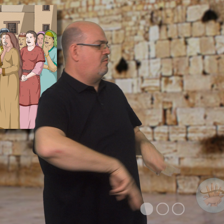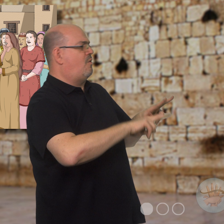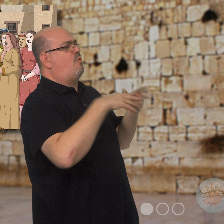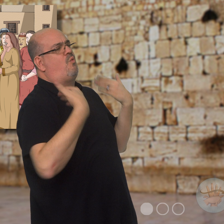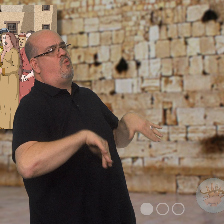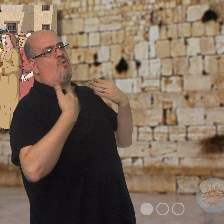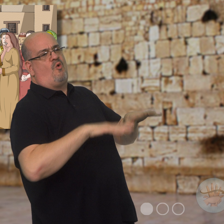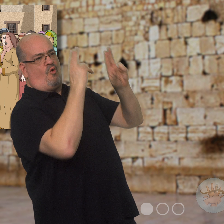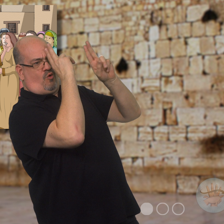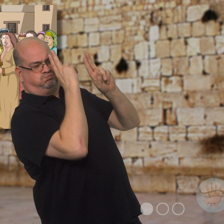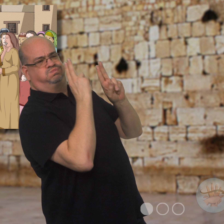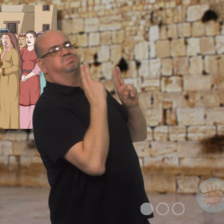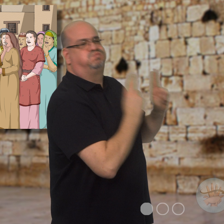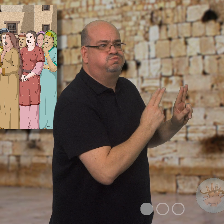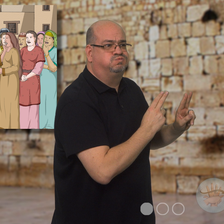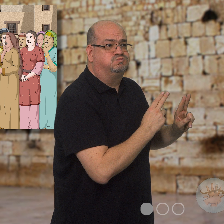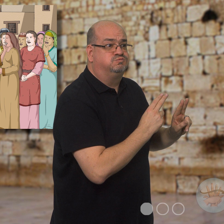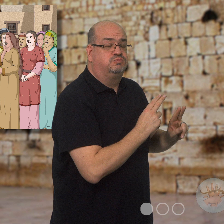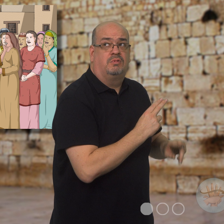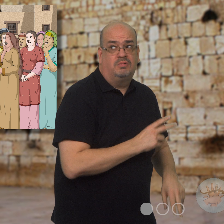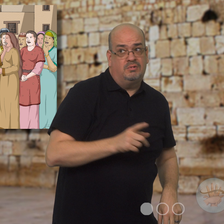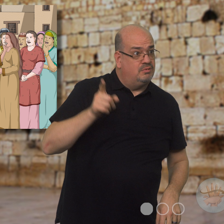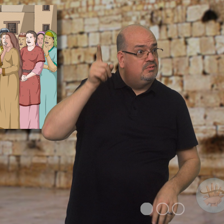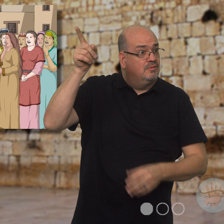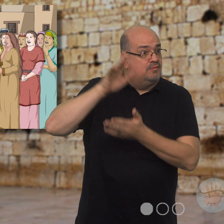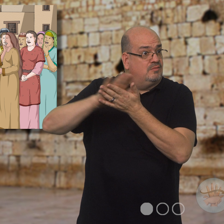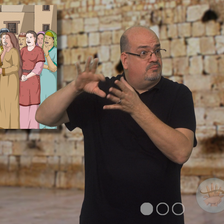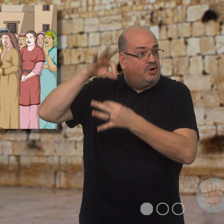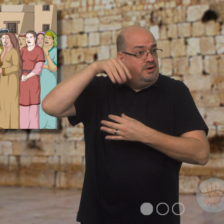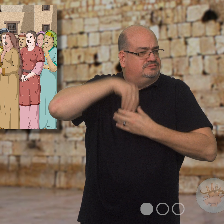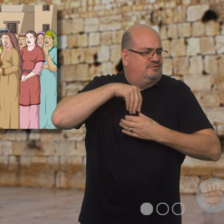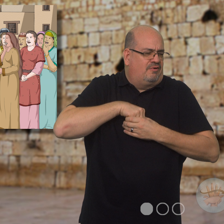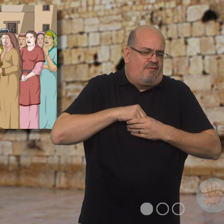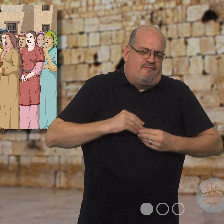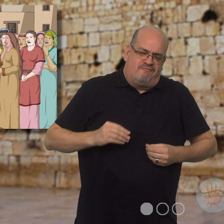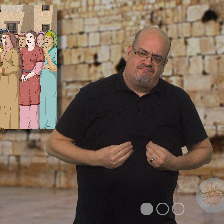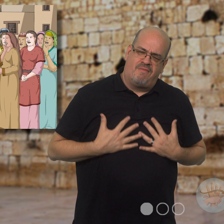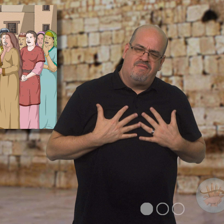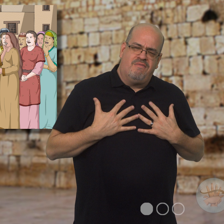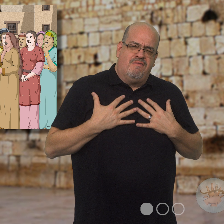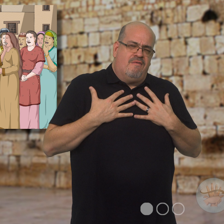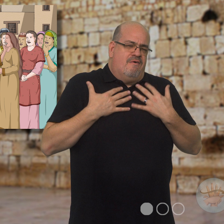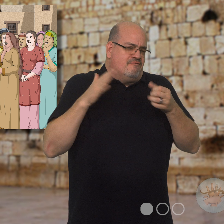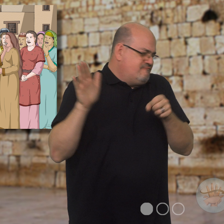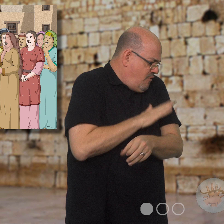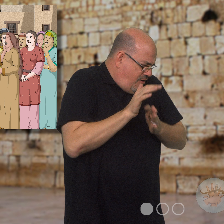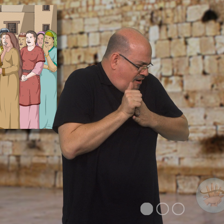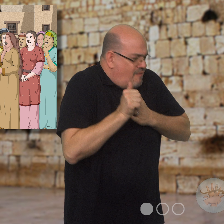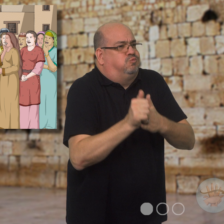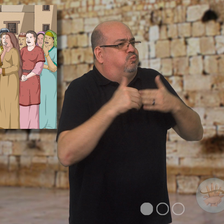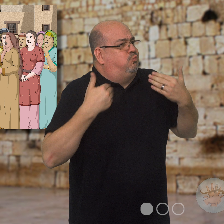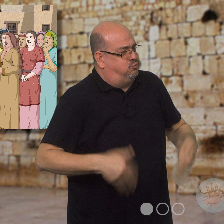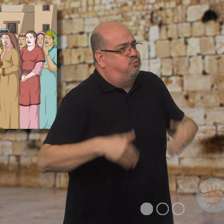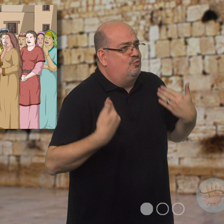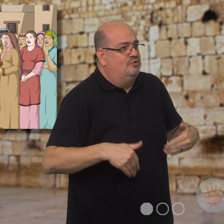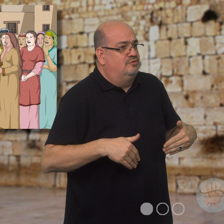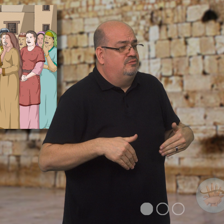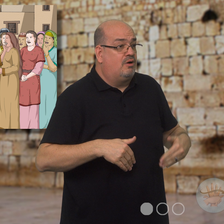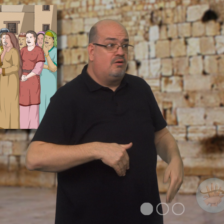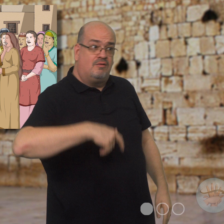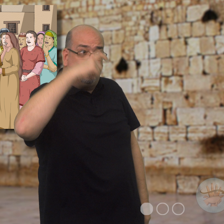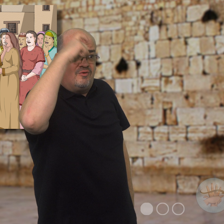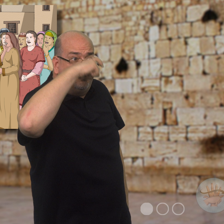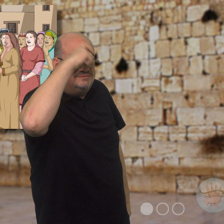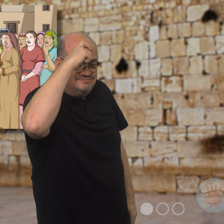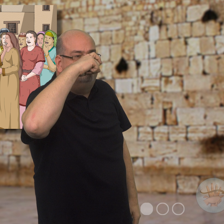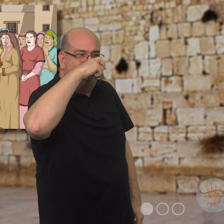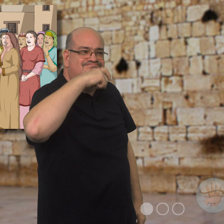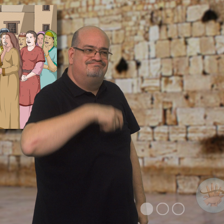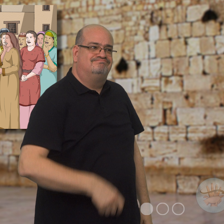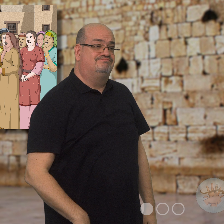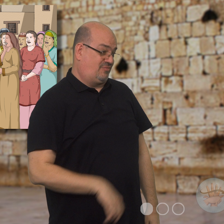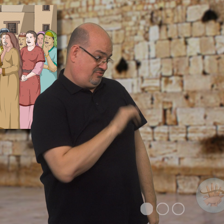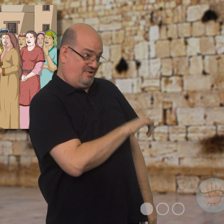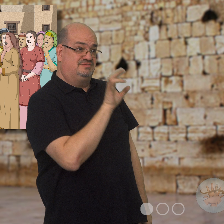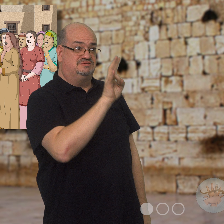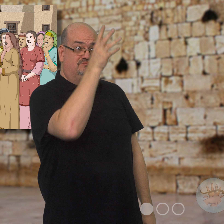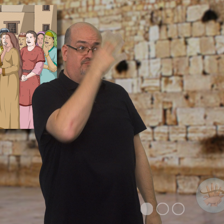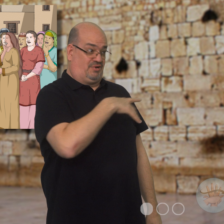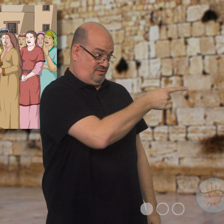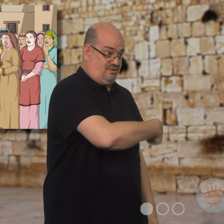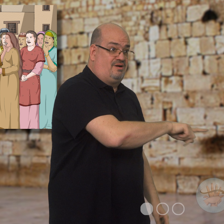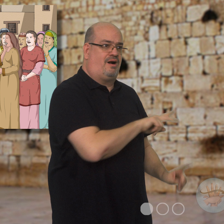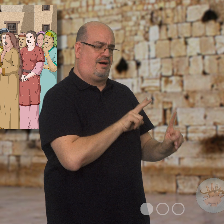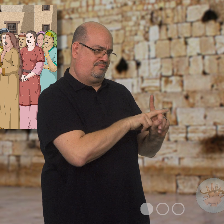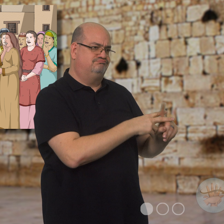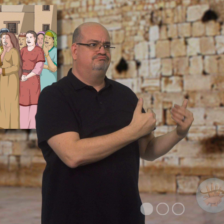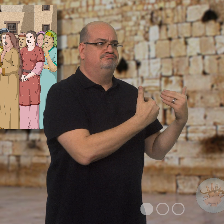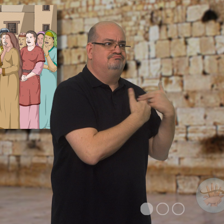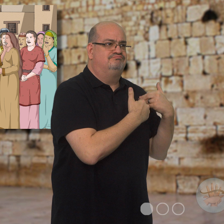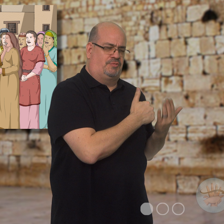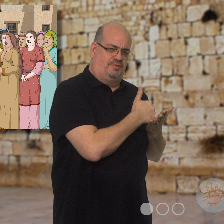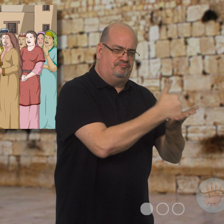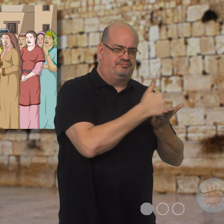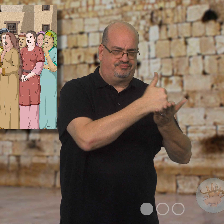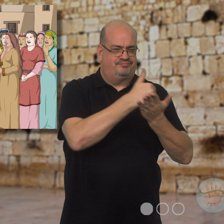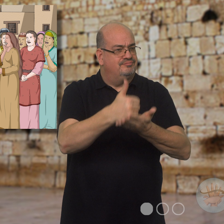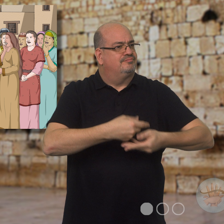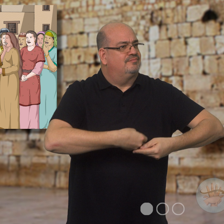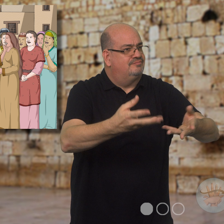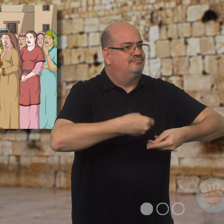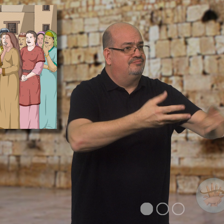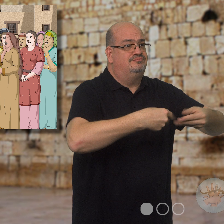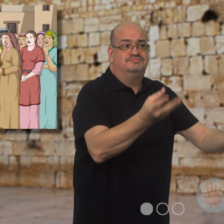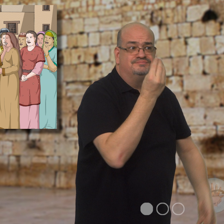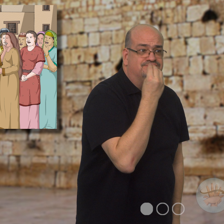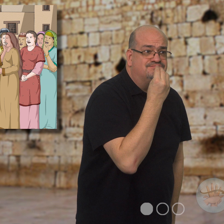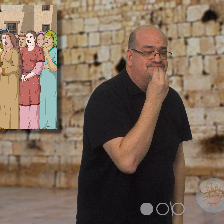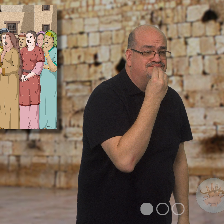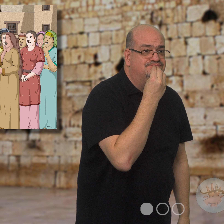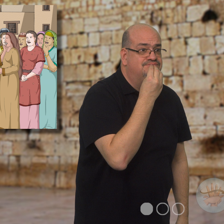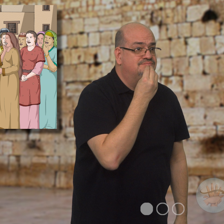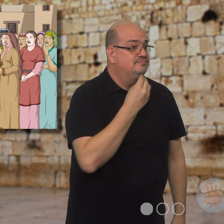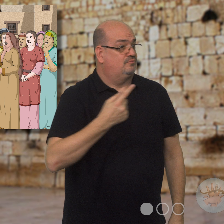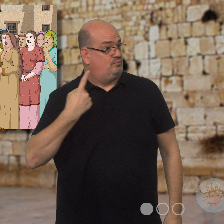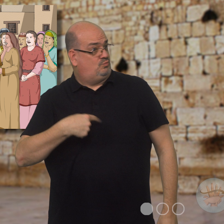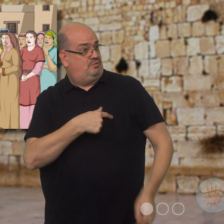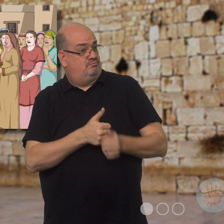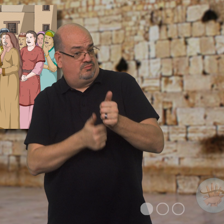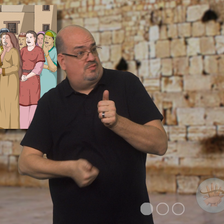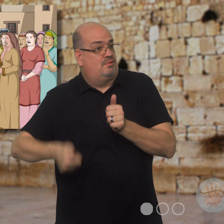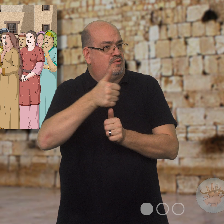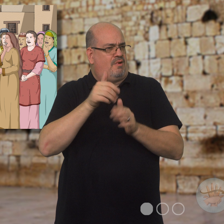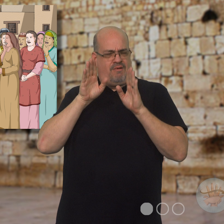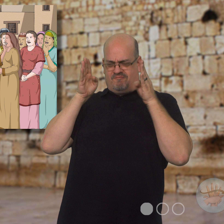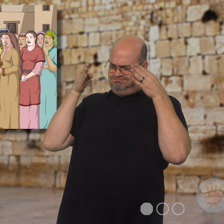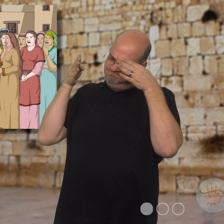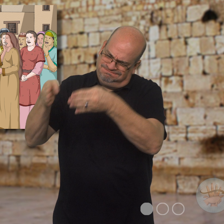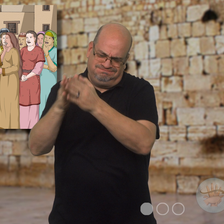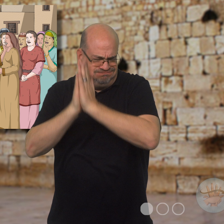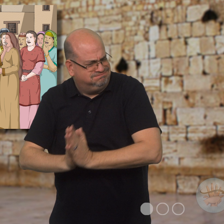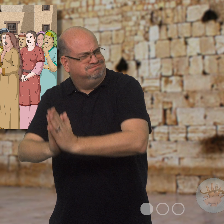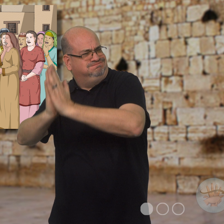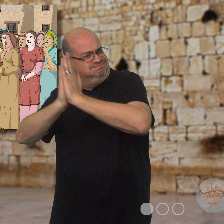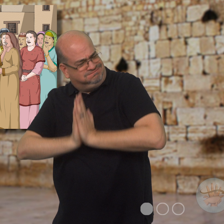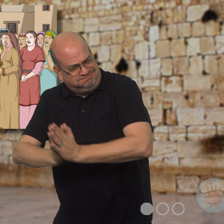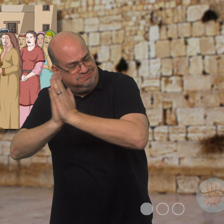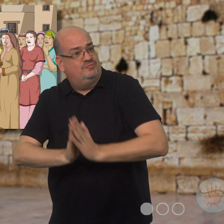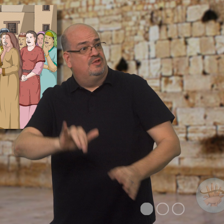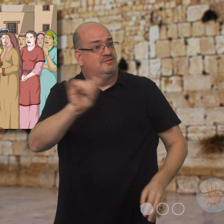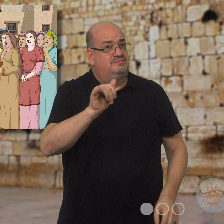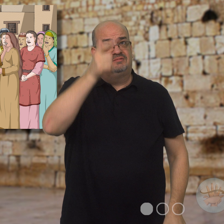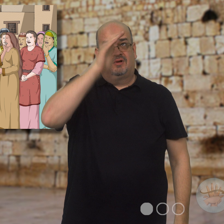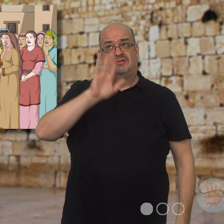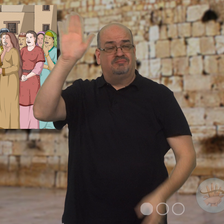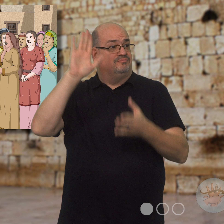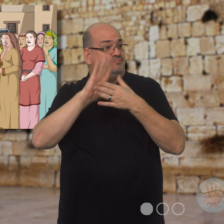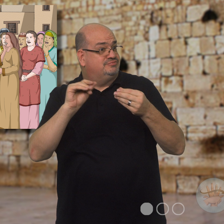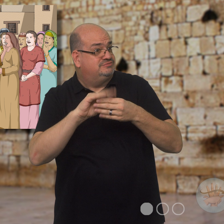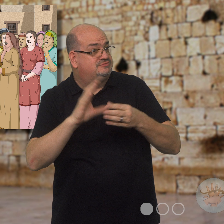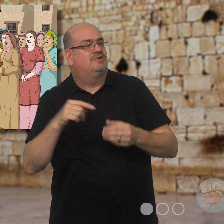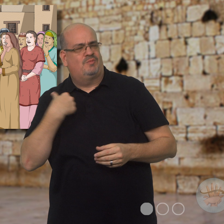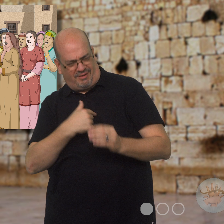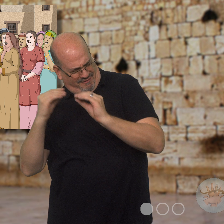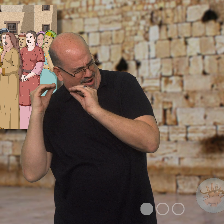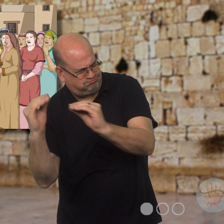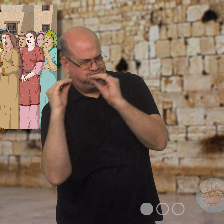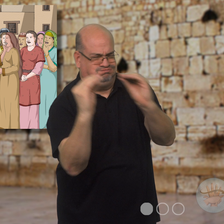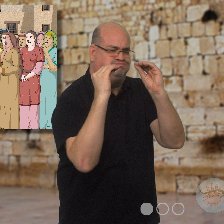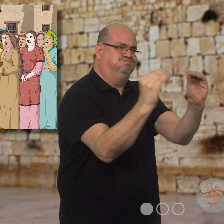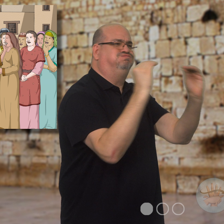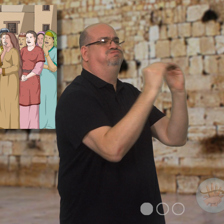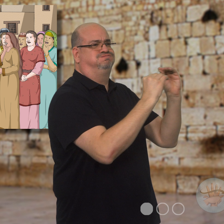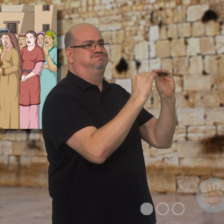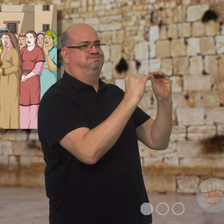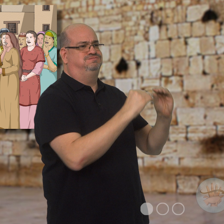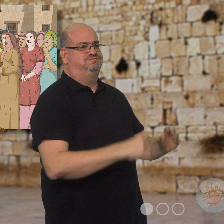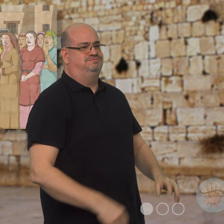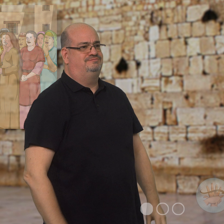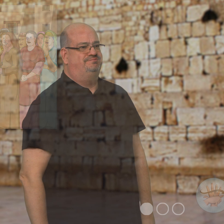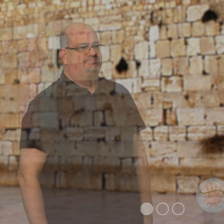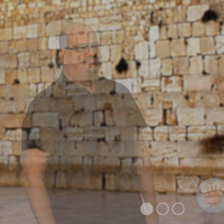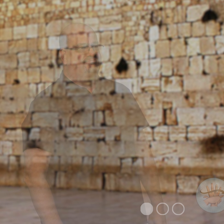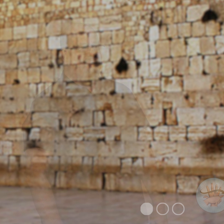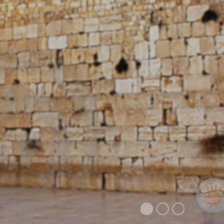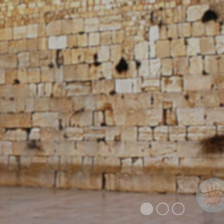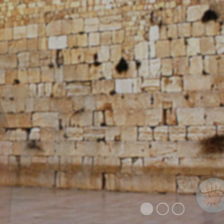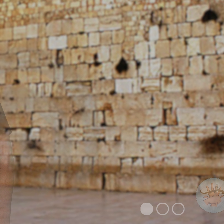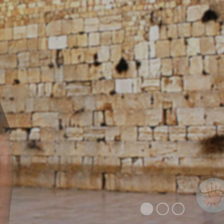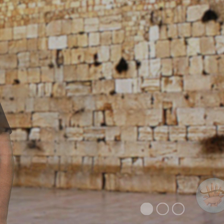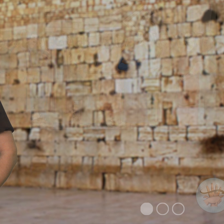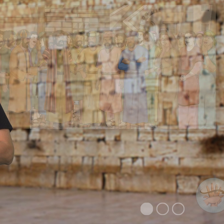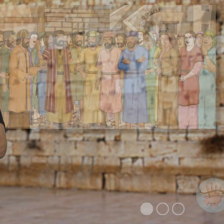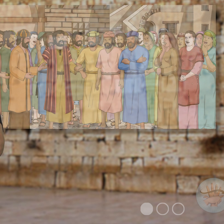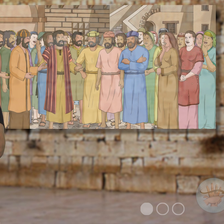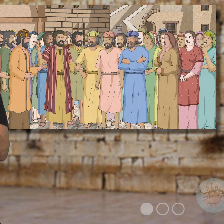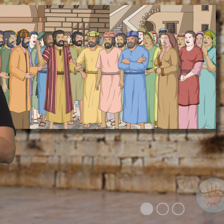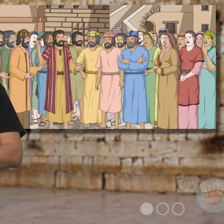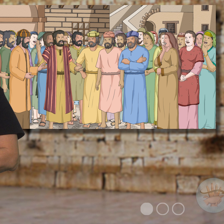We will appoint this responsibility to them and will devote ourselves to prayer and to the ministry of the word.”